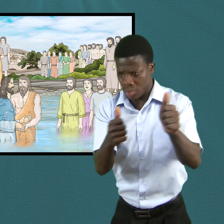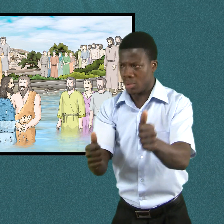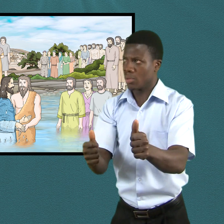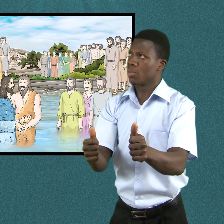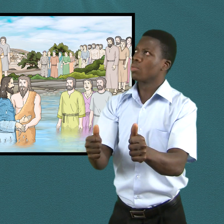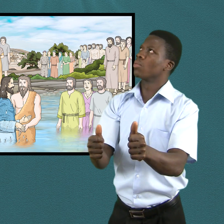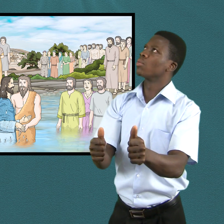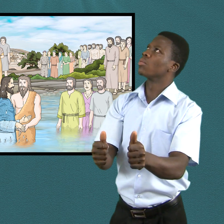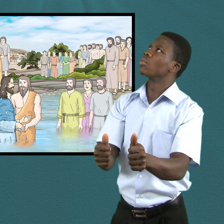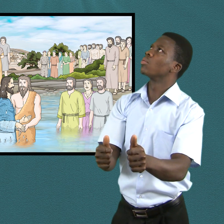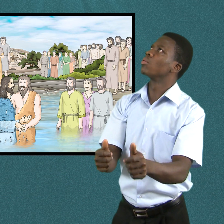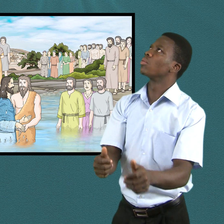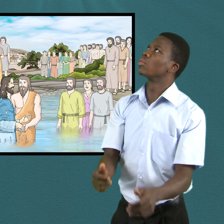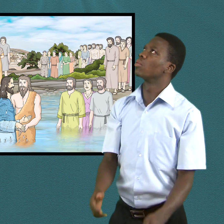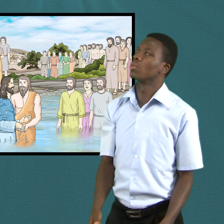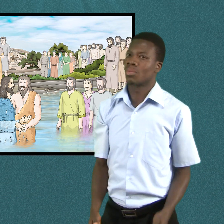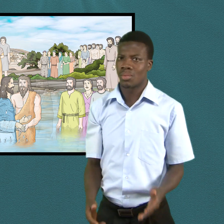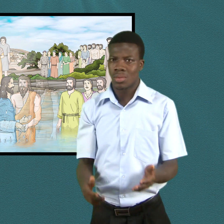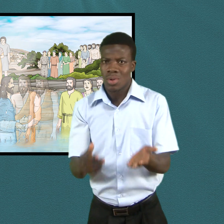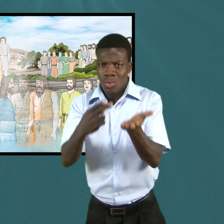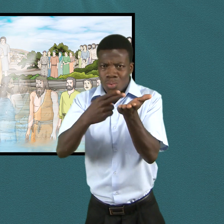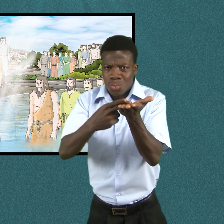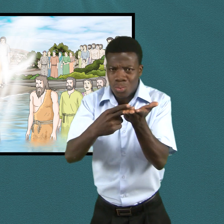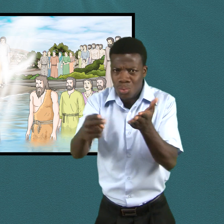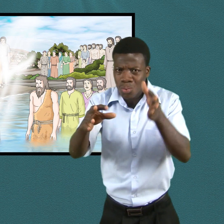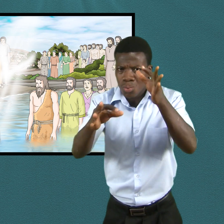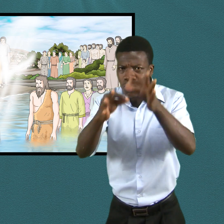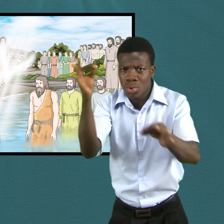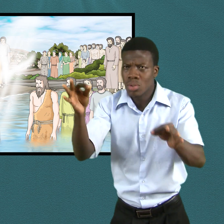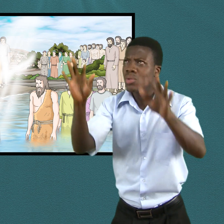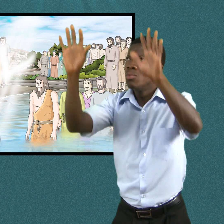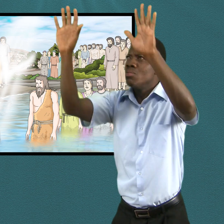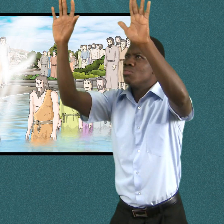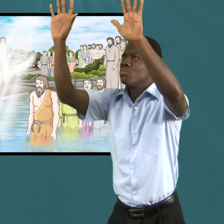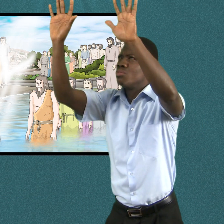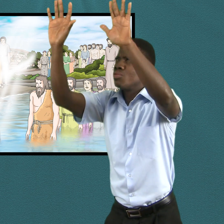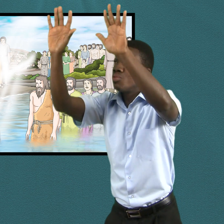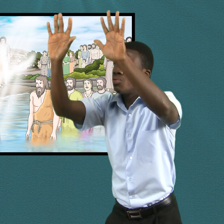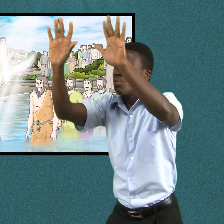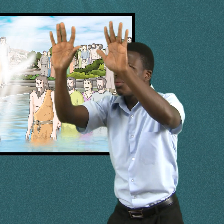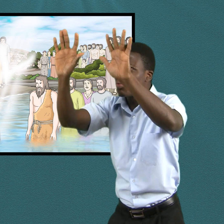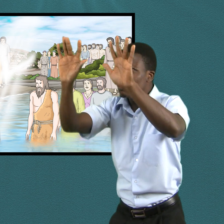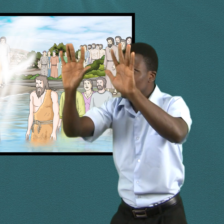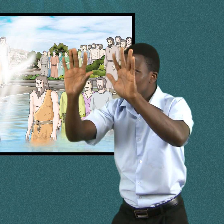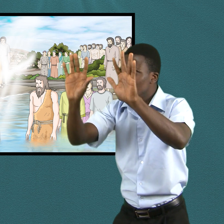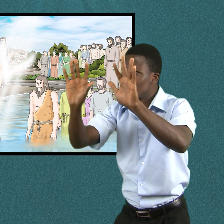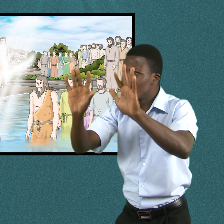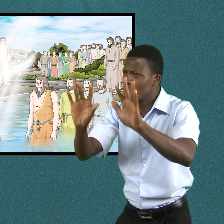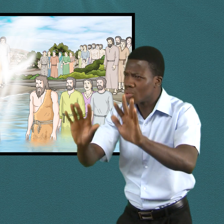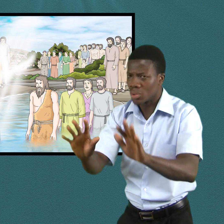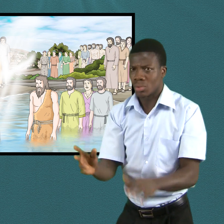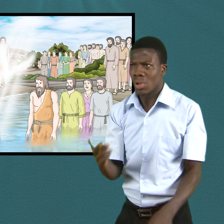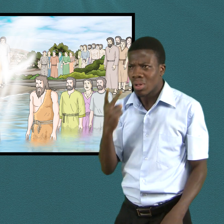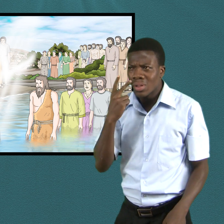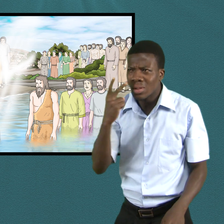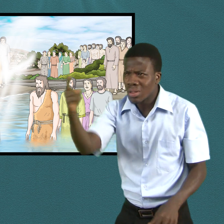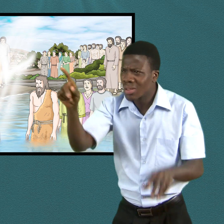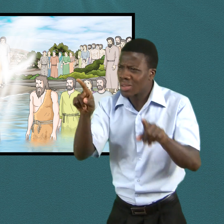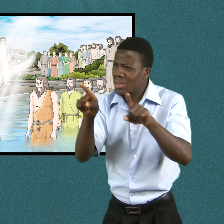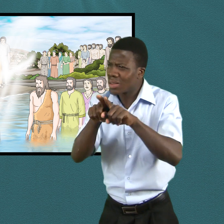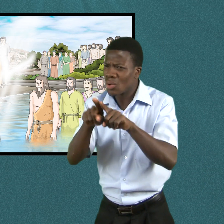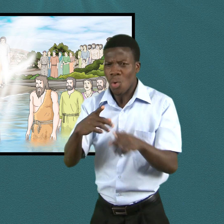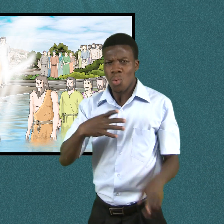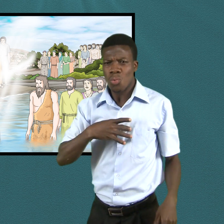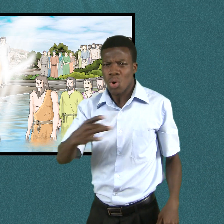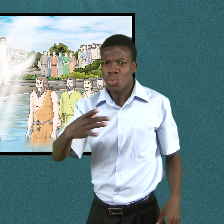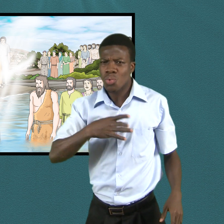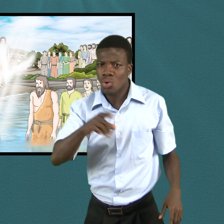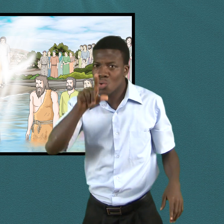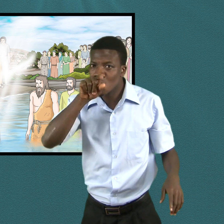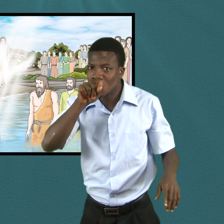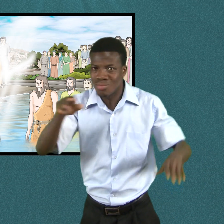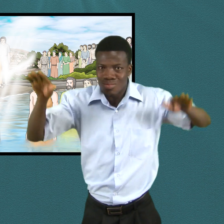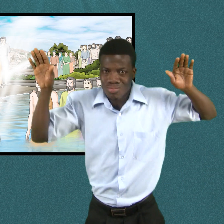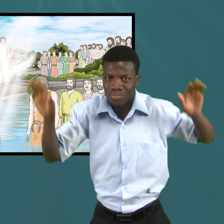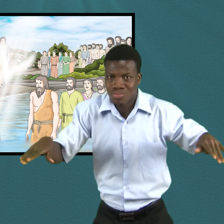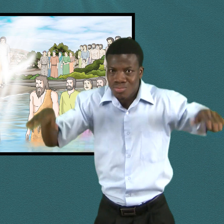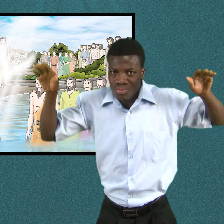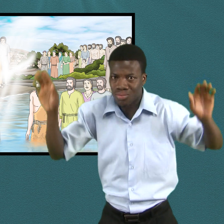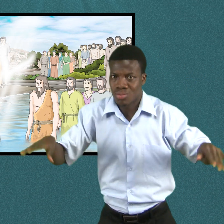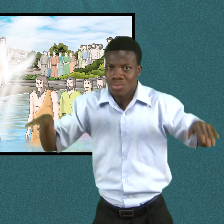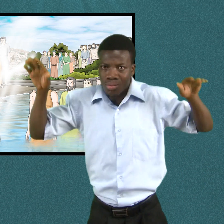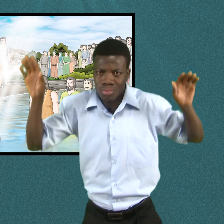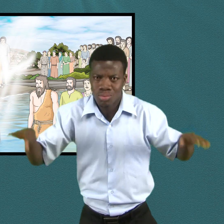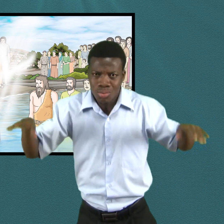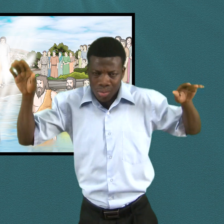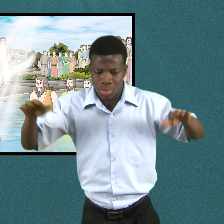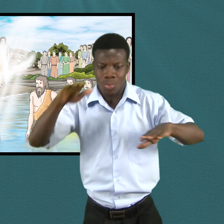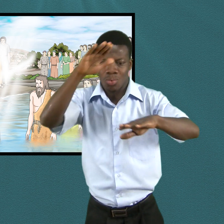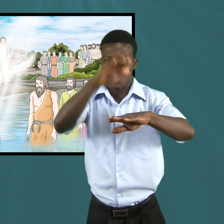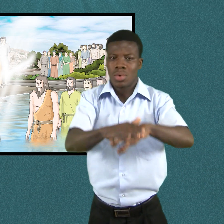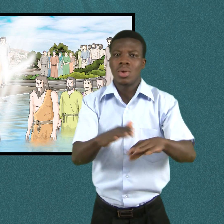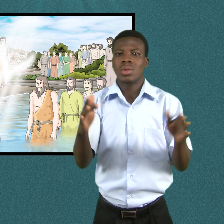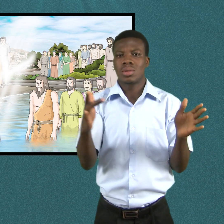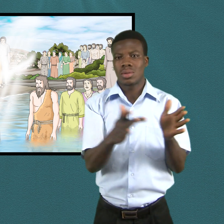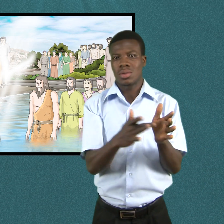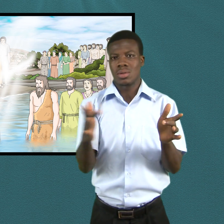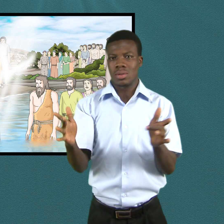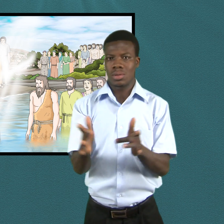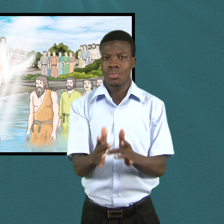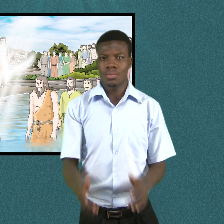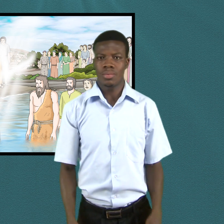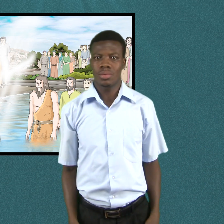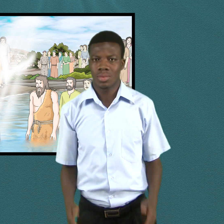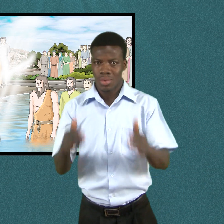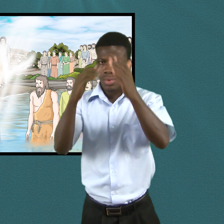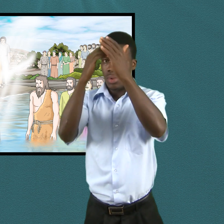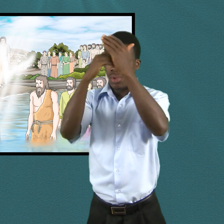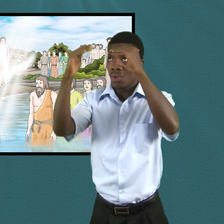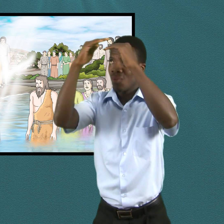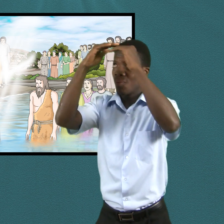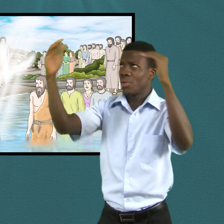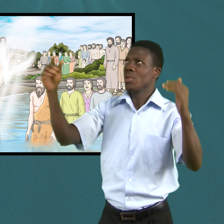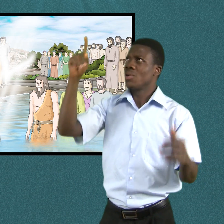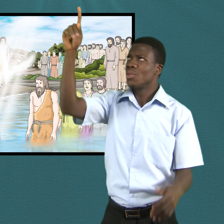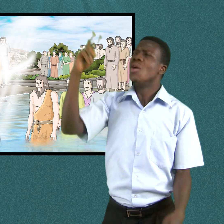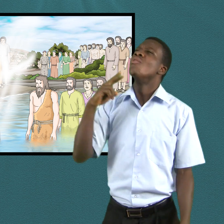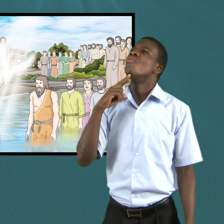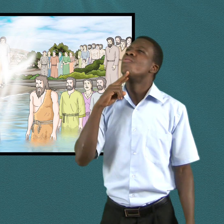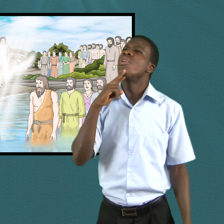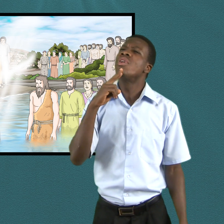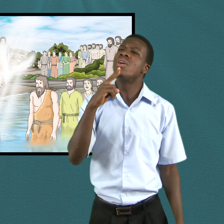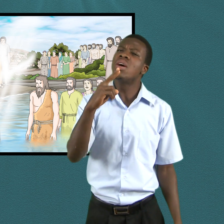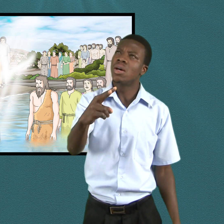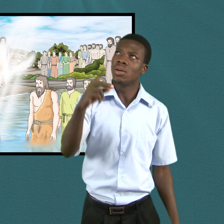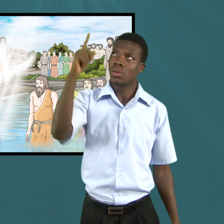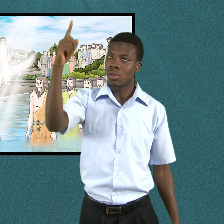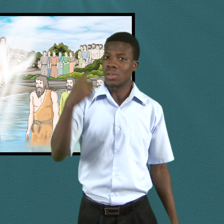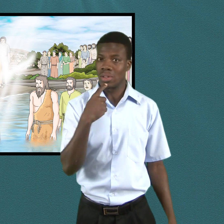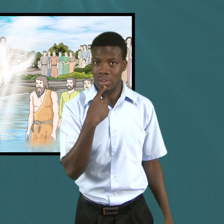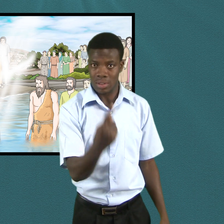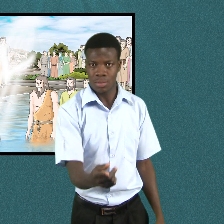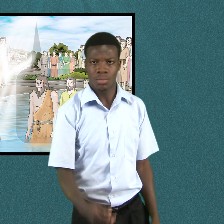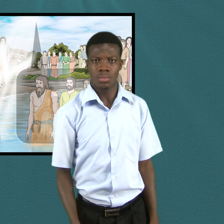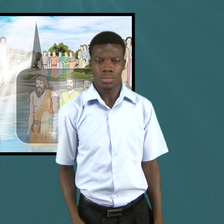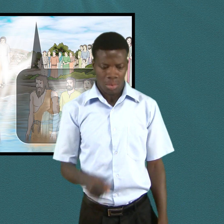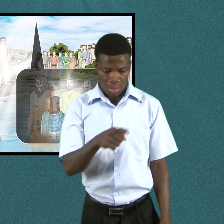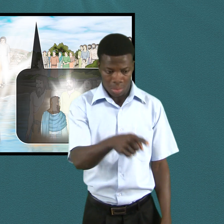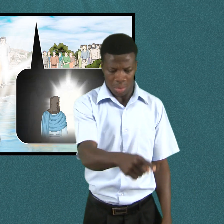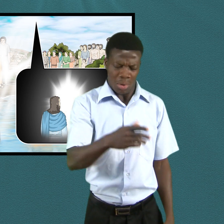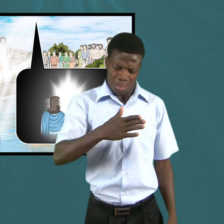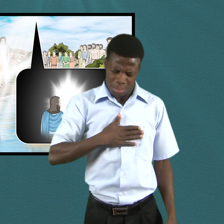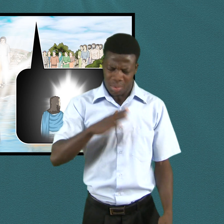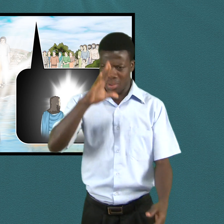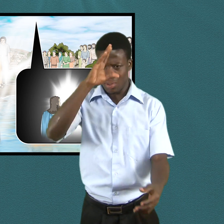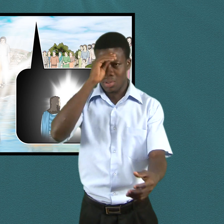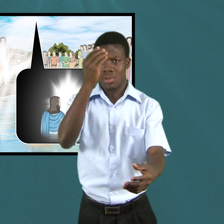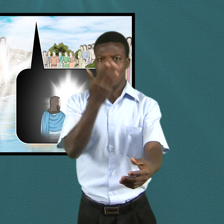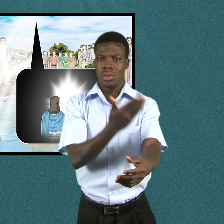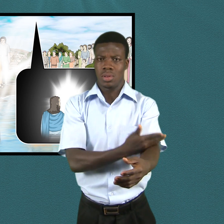Suddenly the heavens were opened, and He saw the Spirit of God descending like a dove and resting on Him.